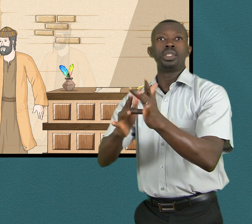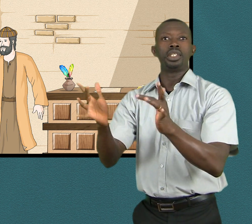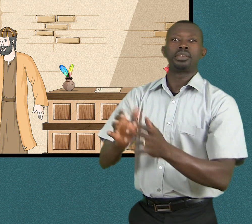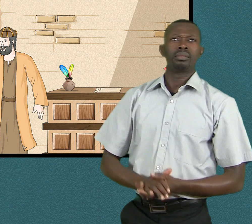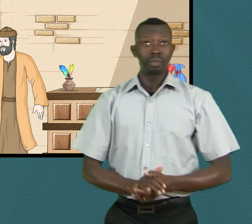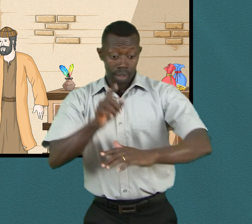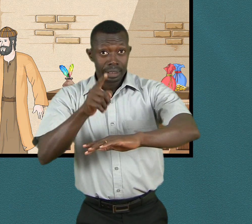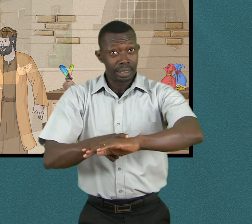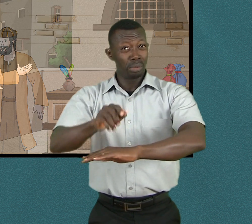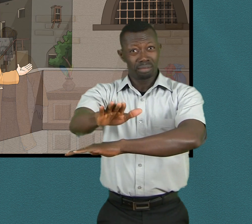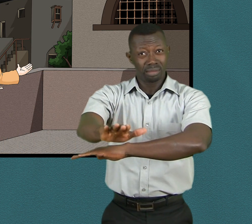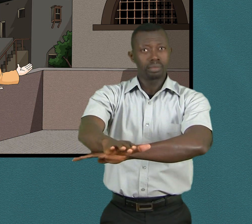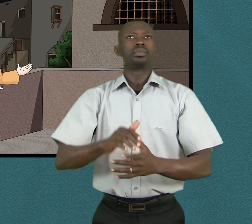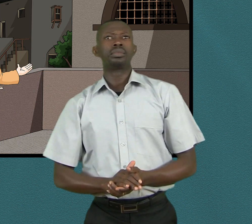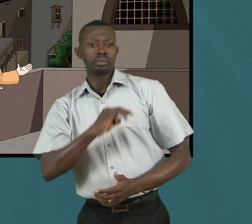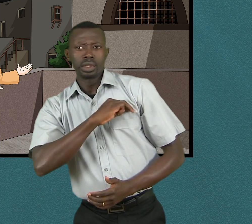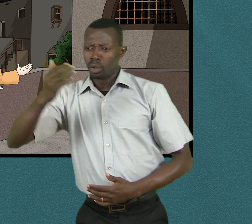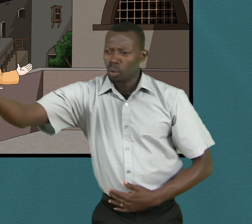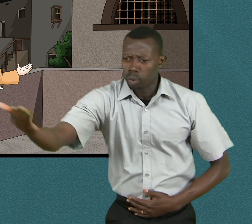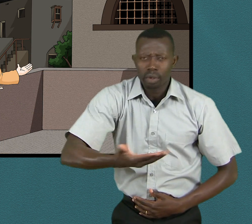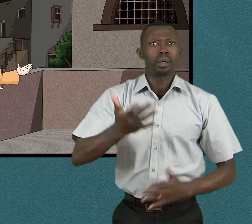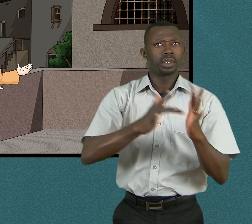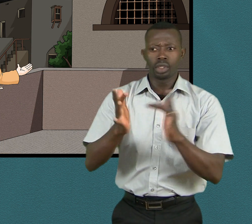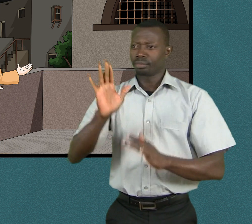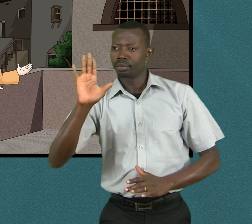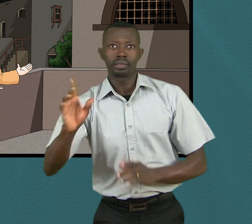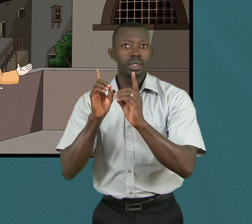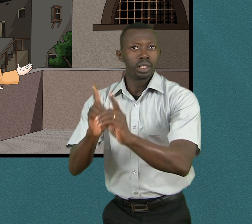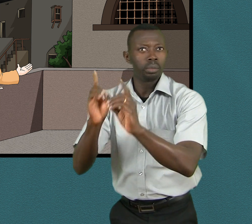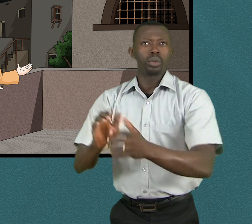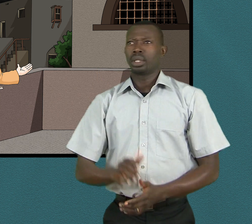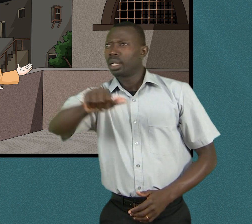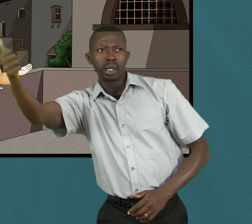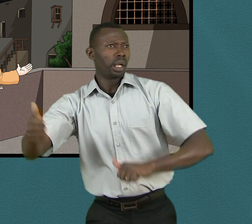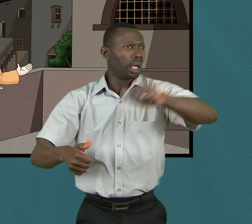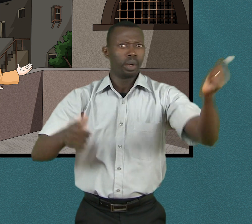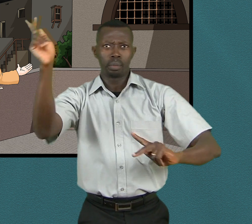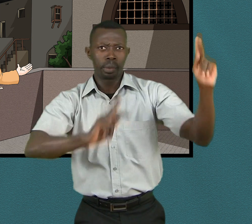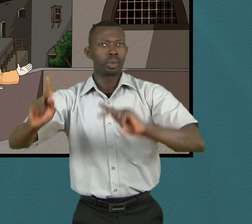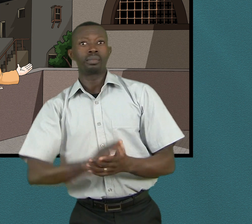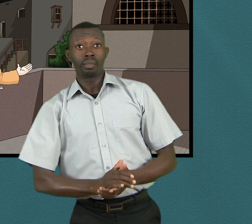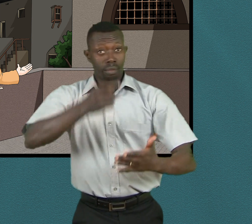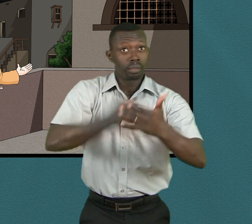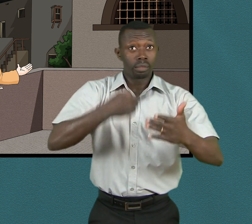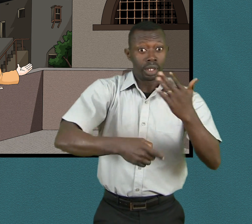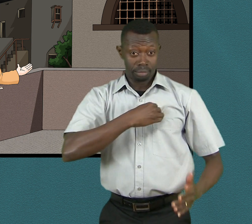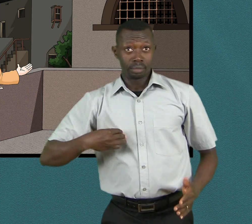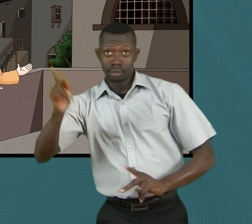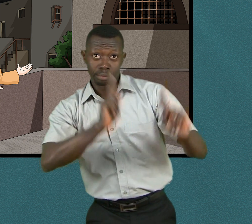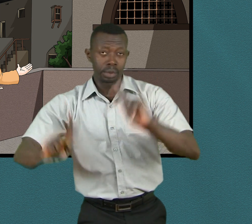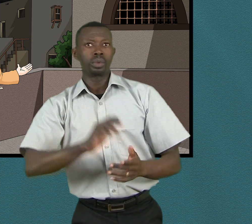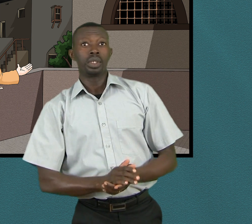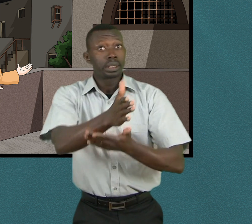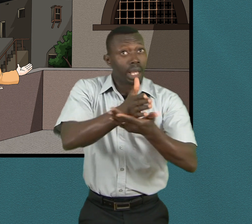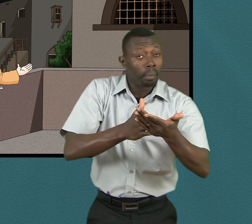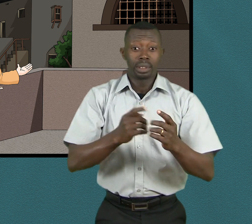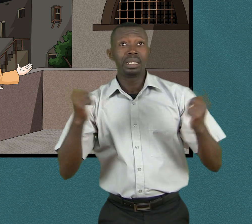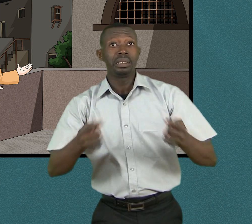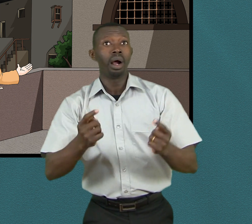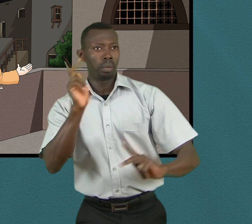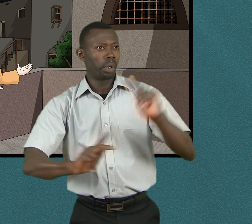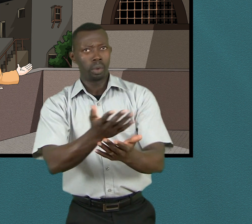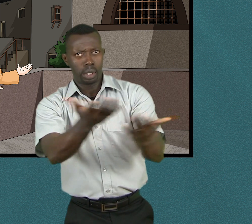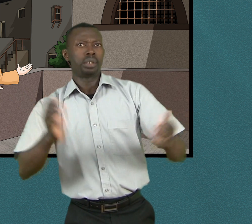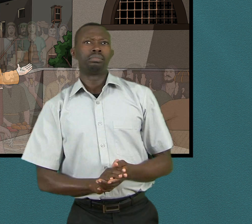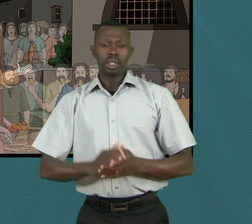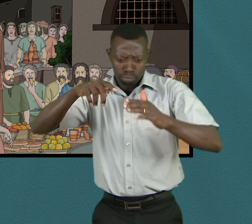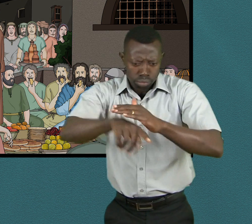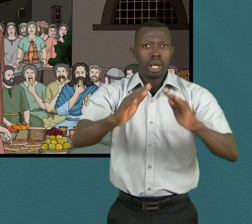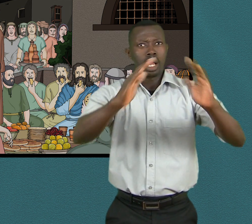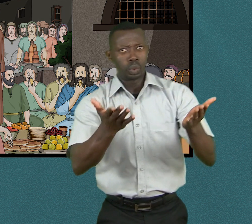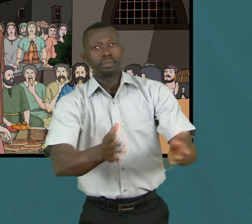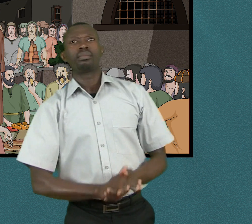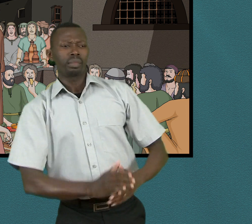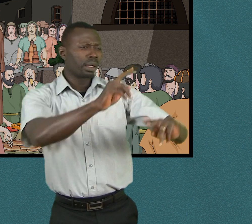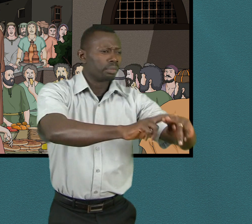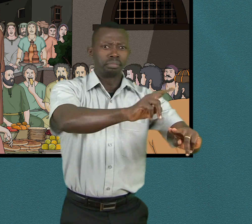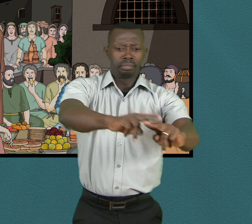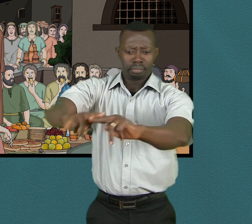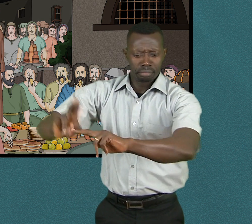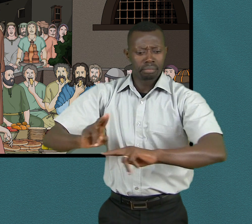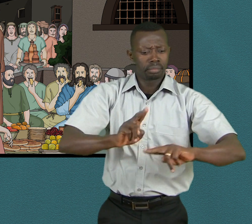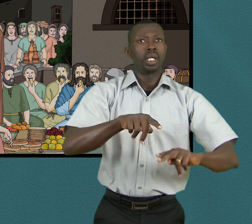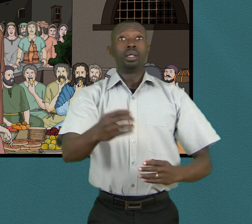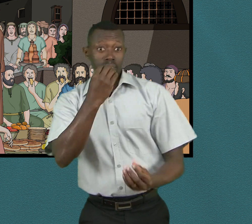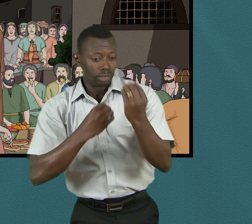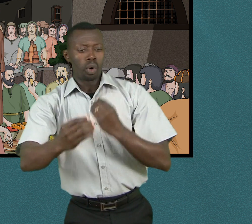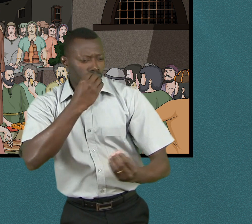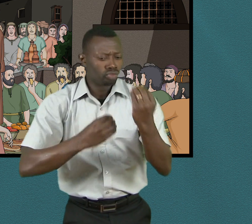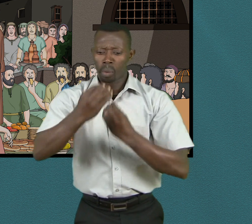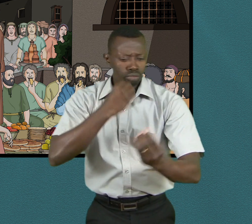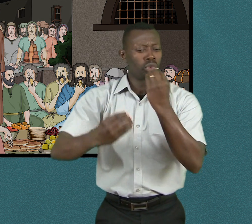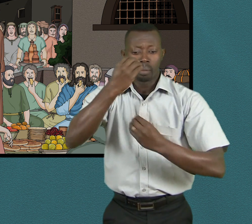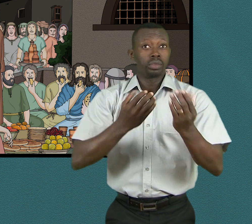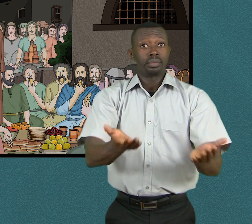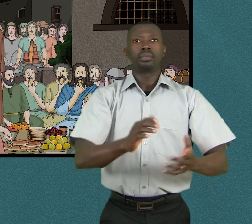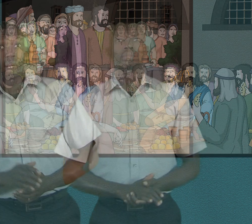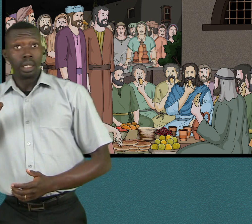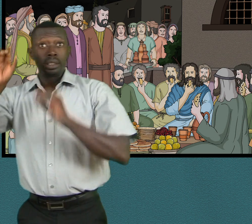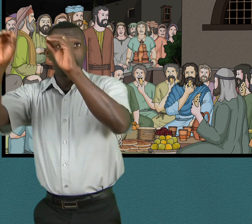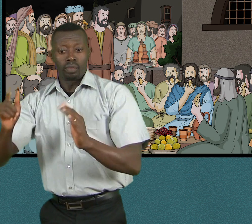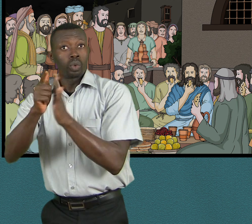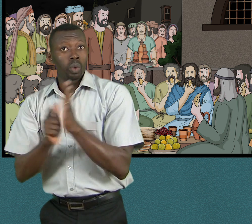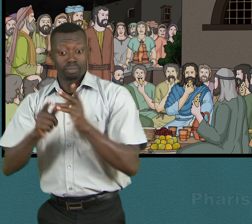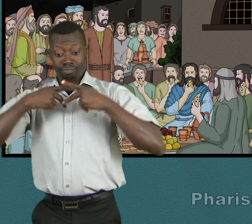While Jesus was dining at Levi’s house, many tax collectors and sinners were eating with Him and His disciples—for there were many who followed Him.